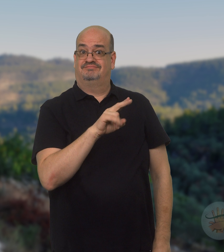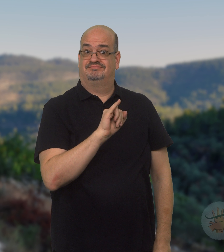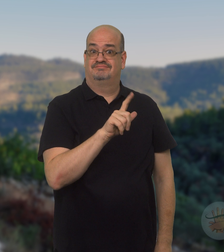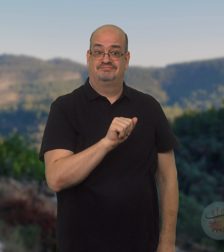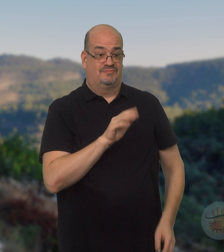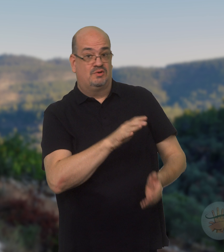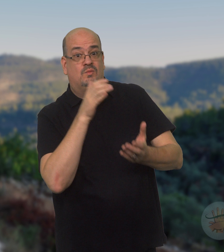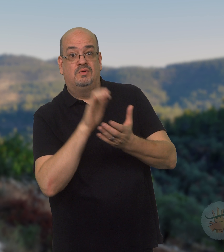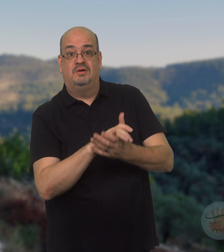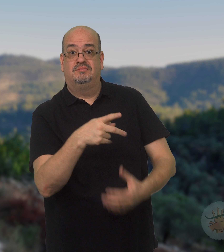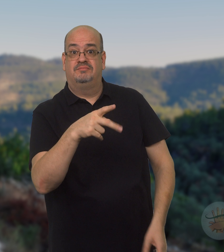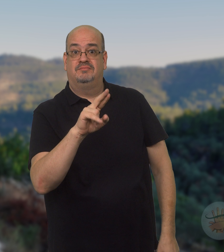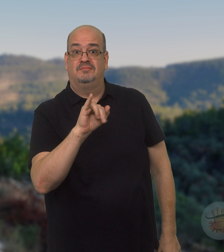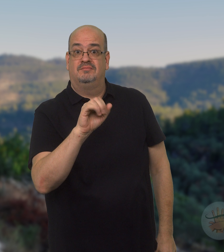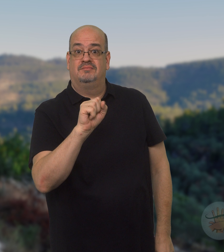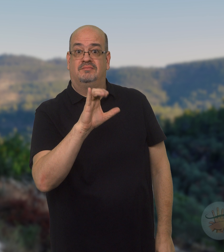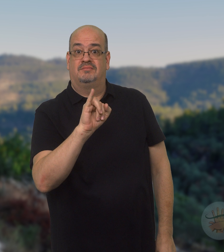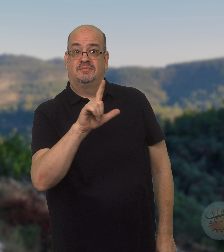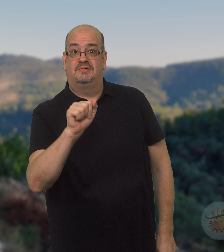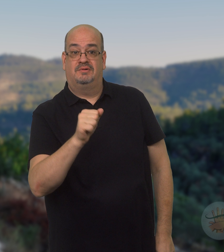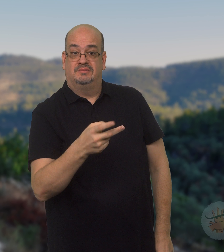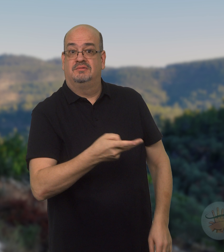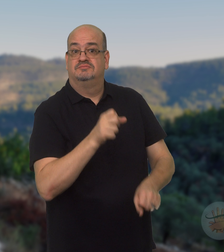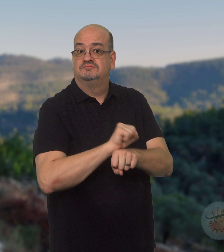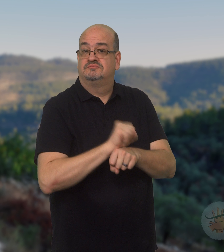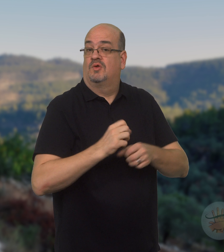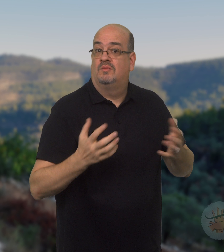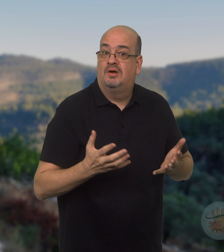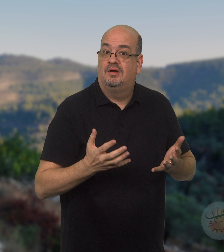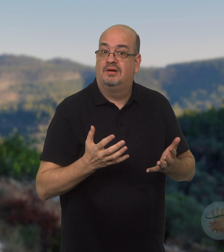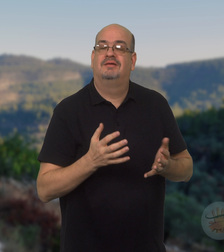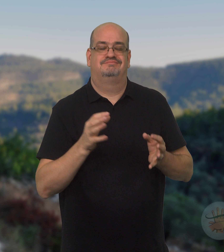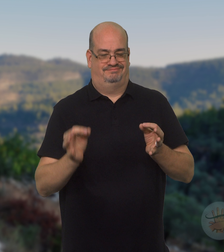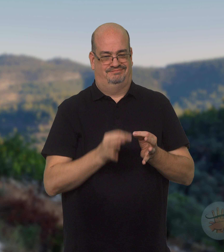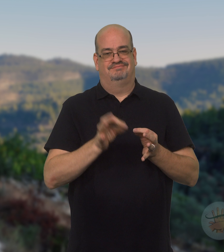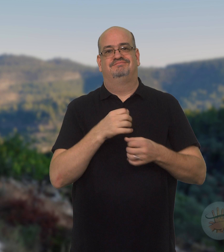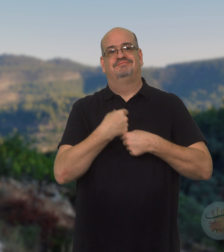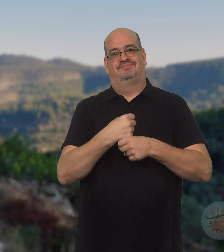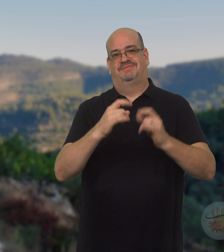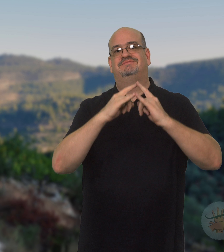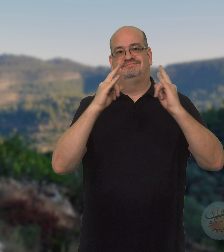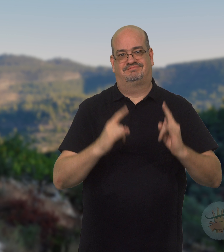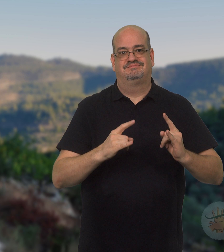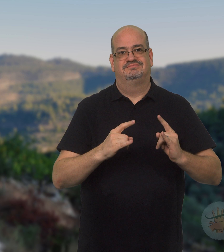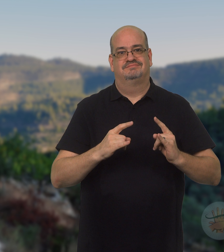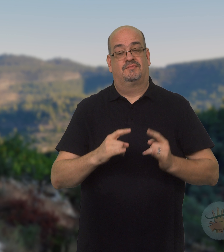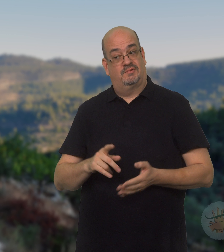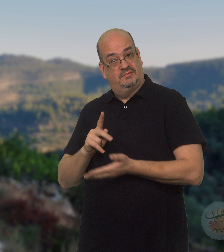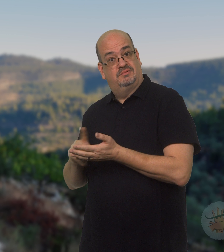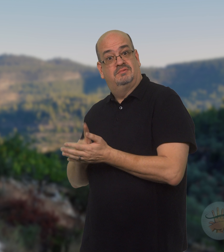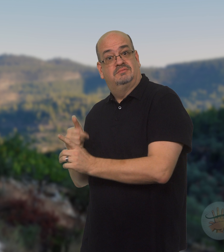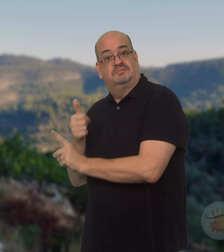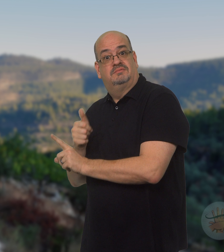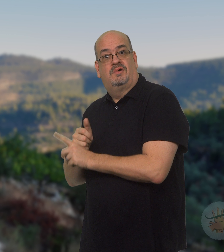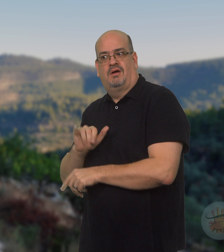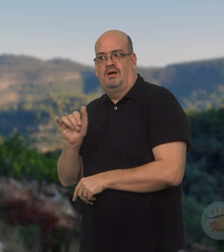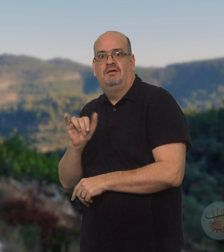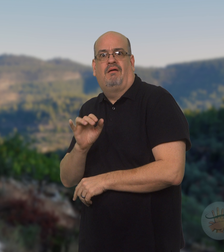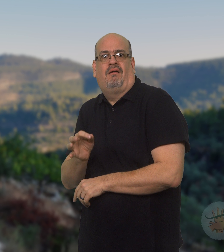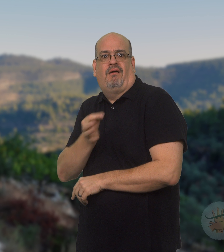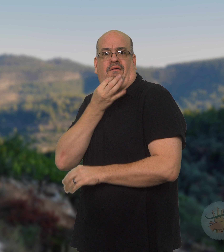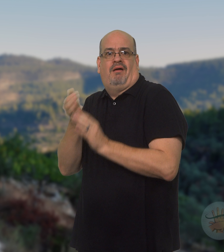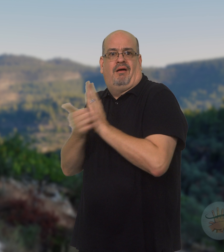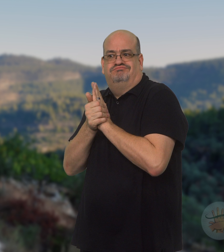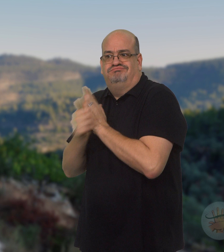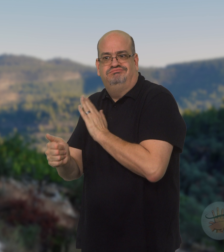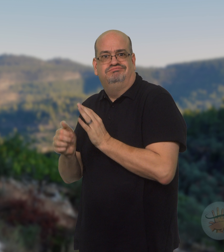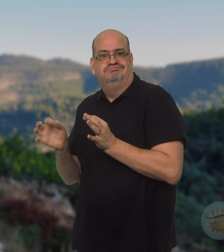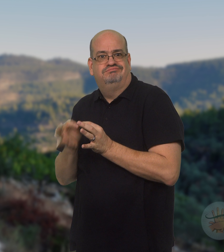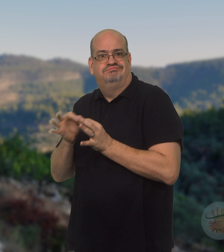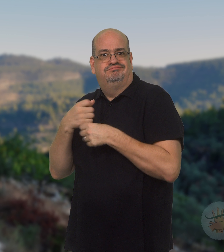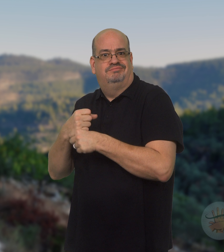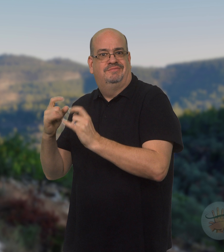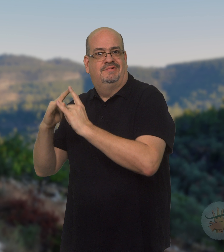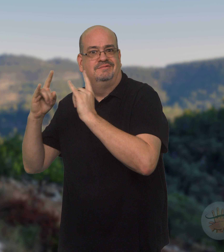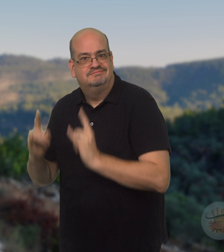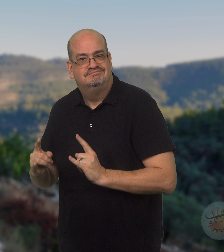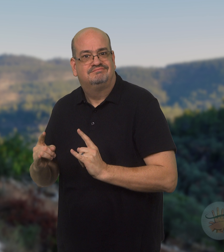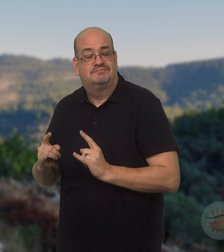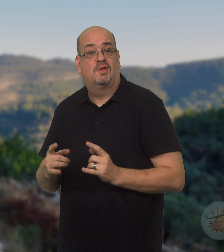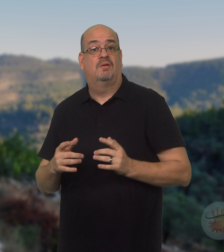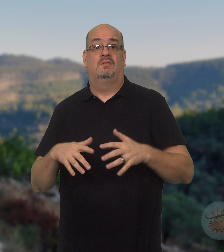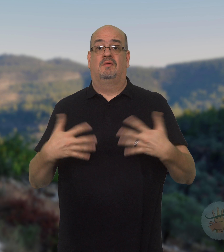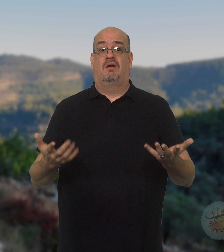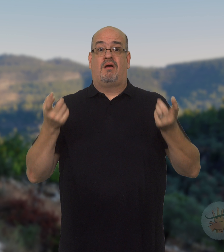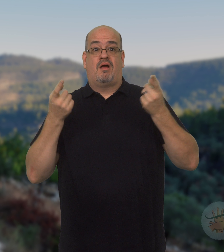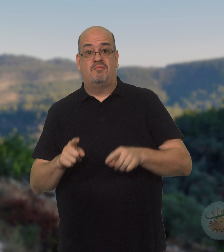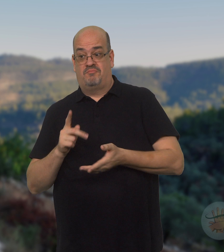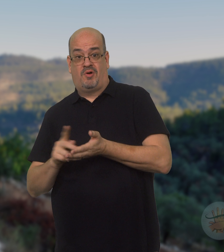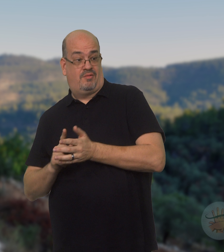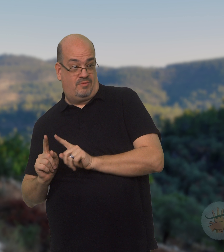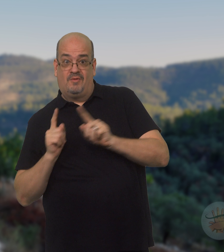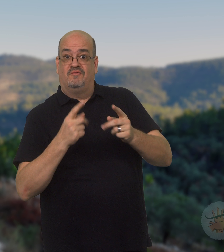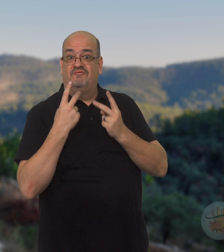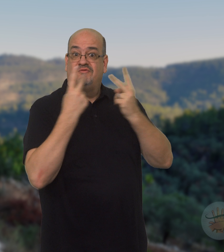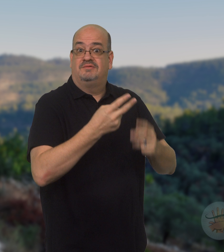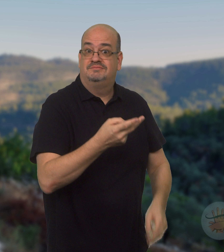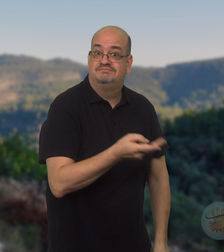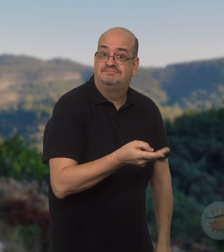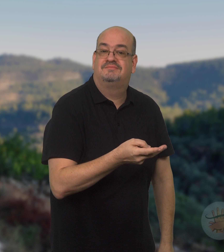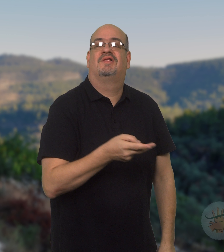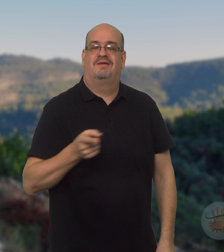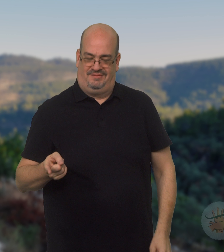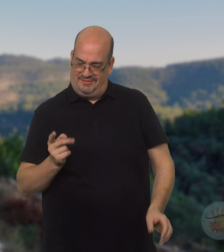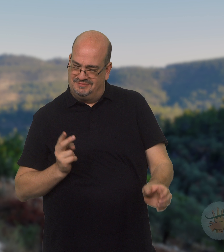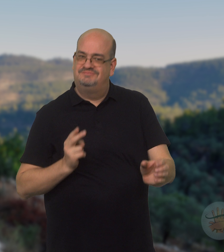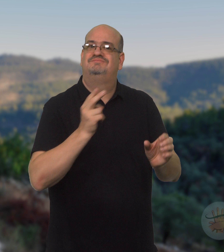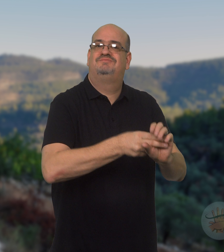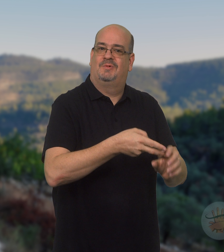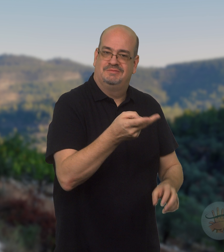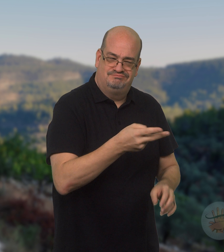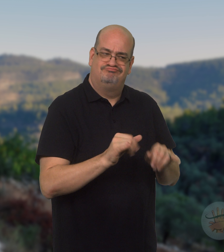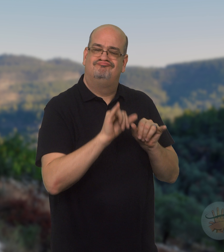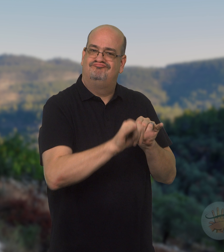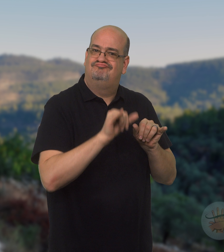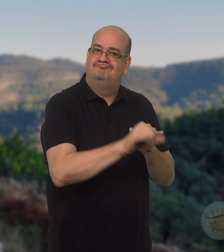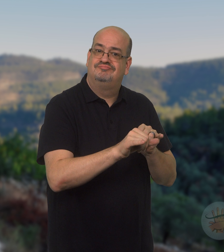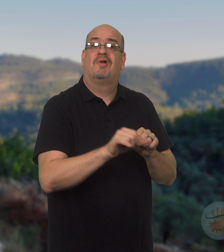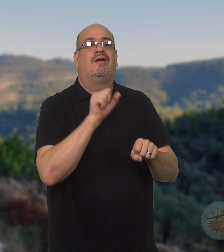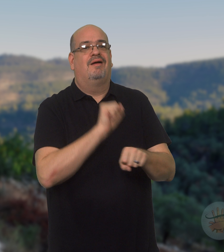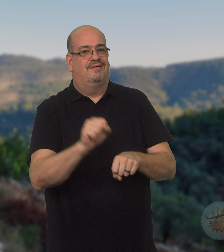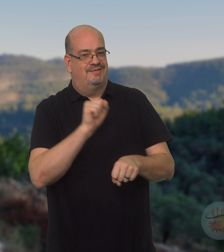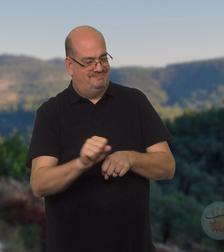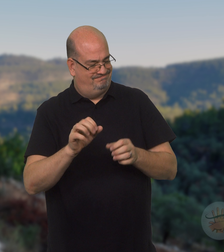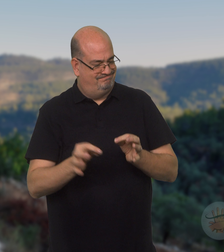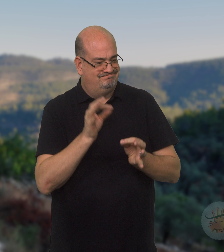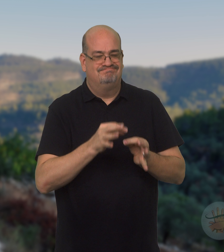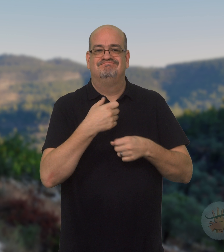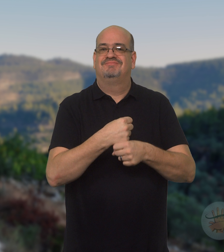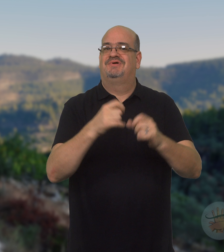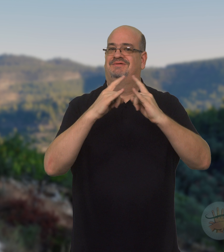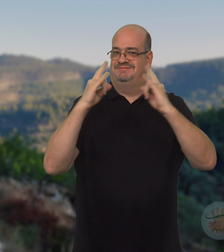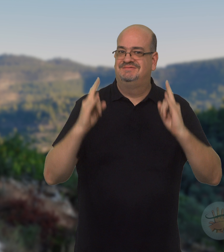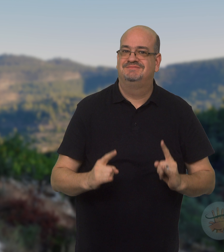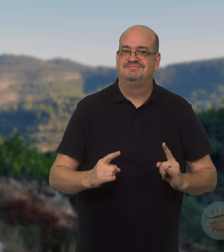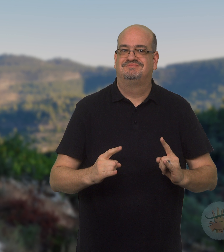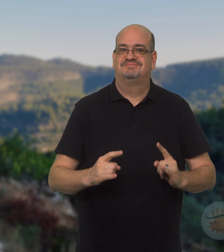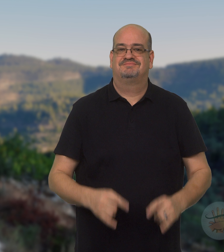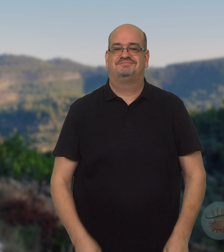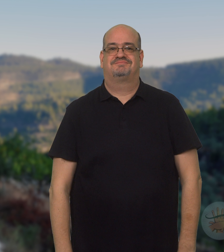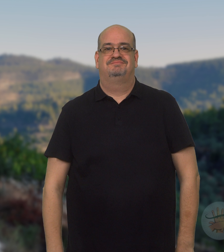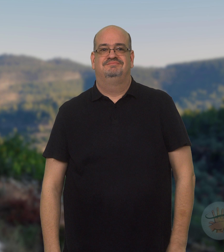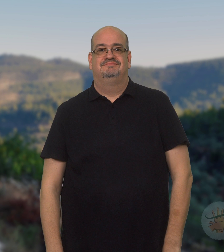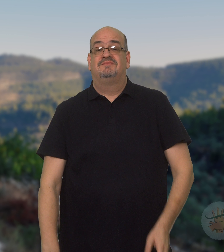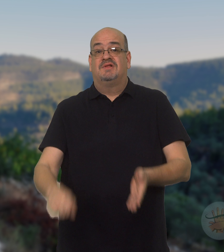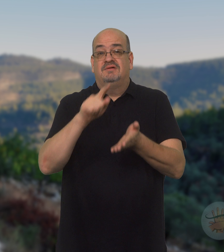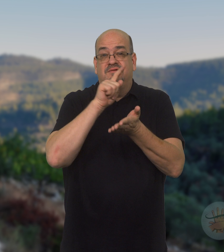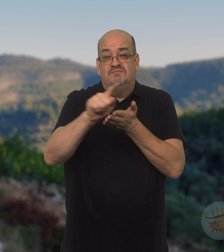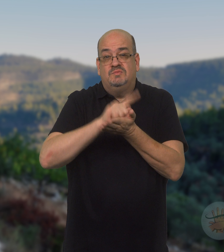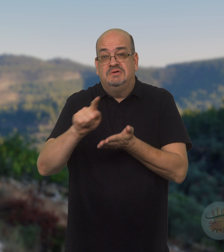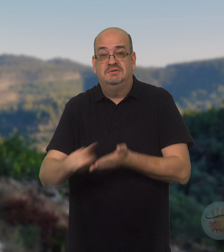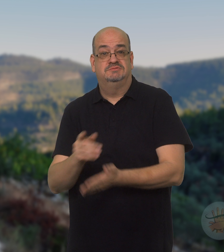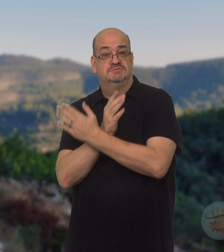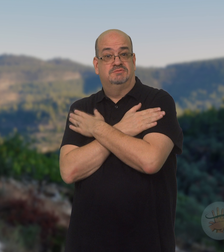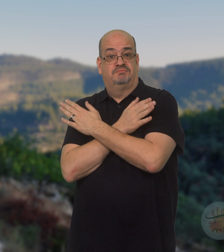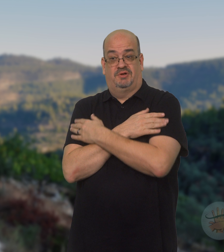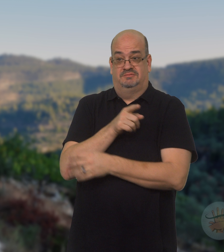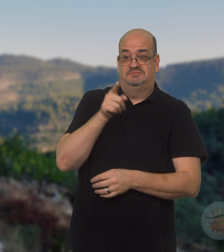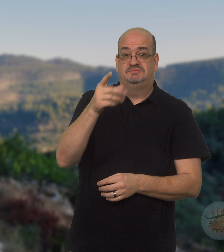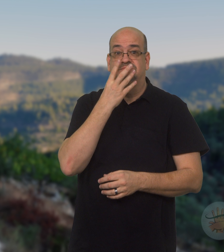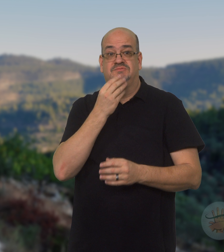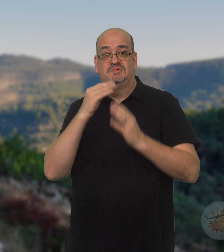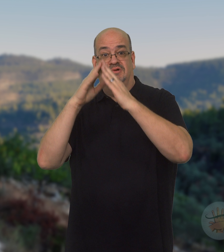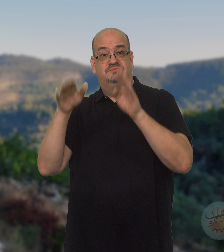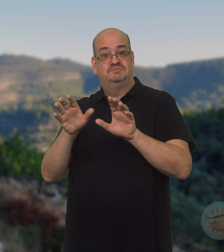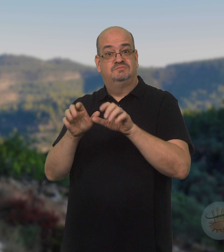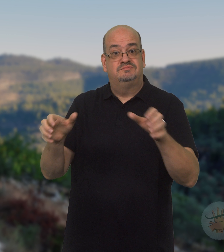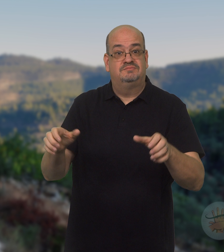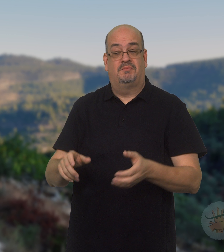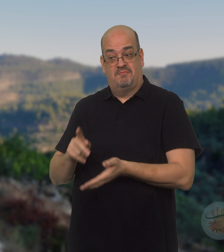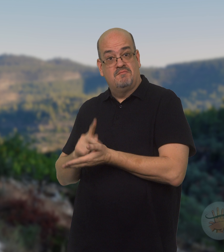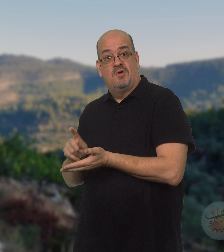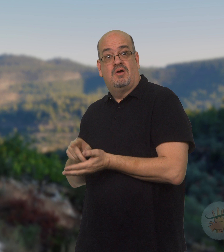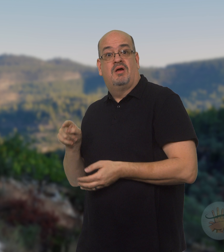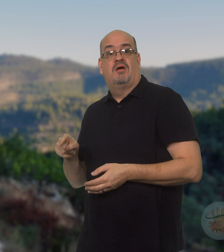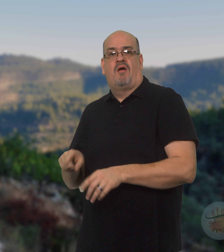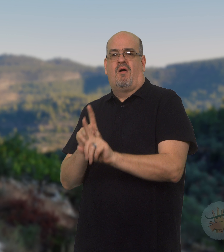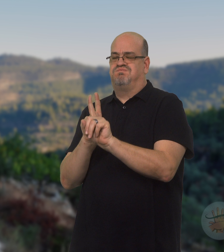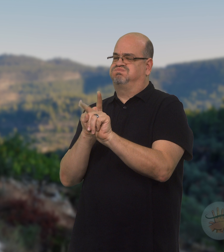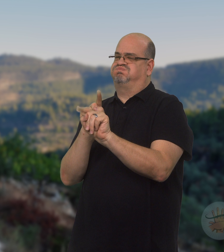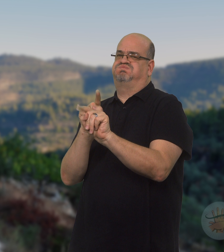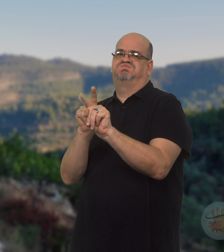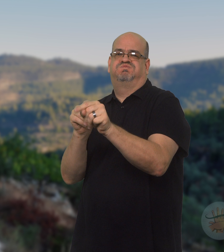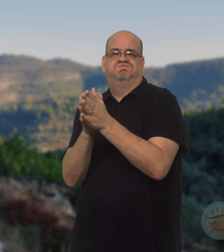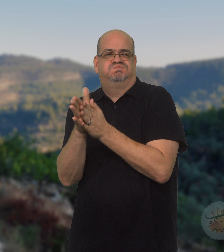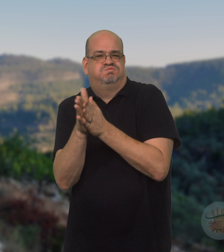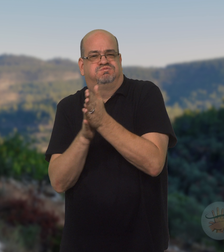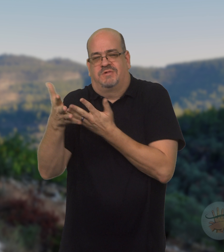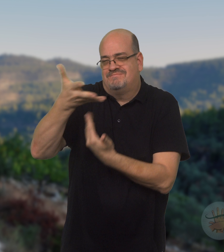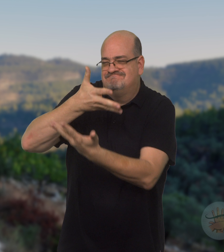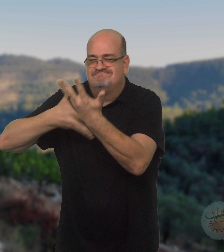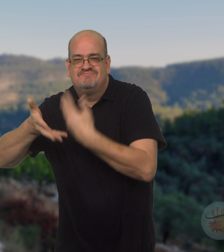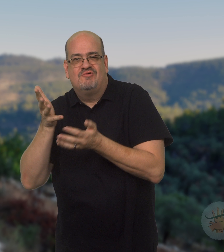Paul went to visit them, and he stayed and worked with them because they were tentmakers by trade, just as he was.